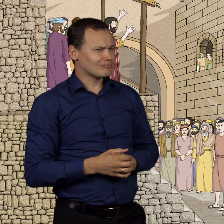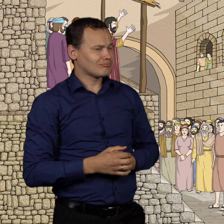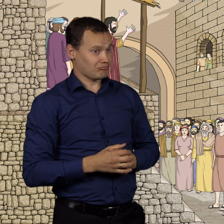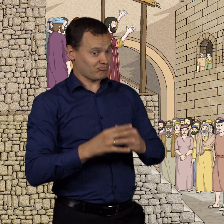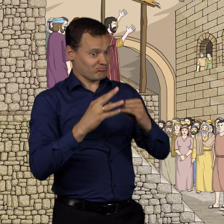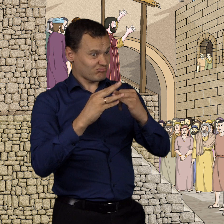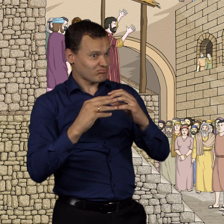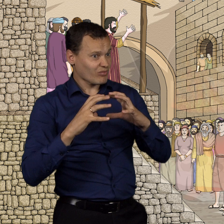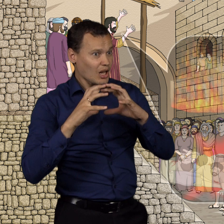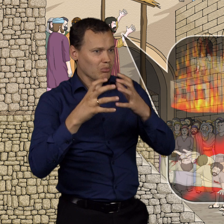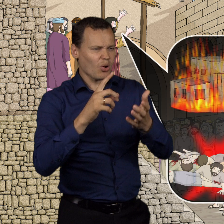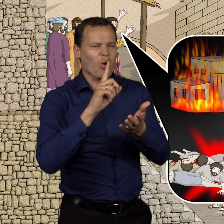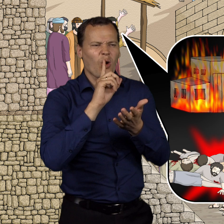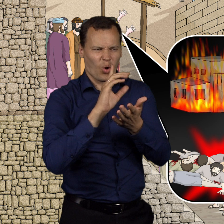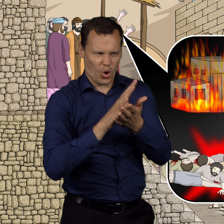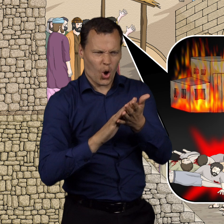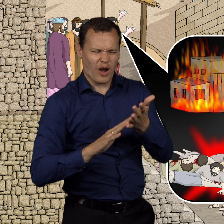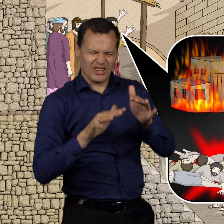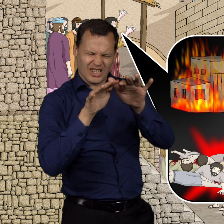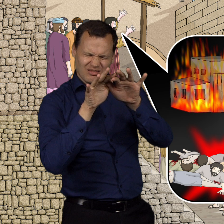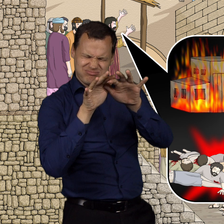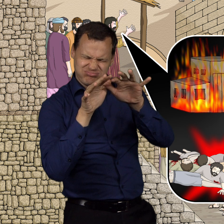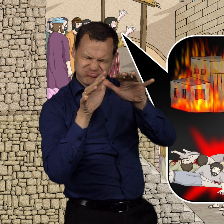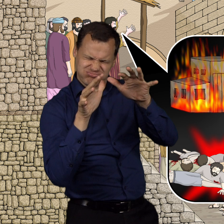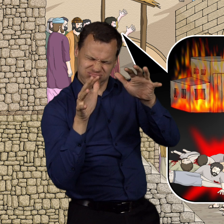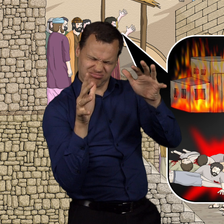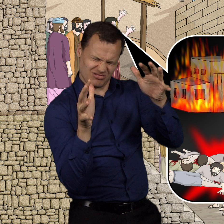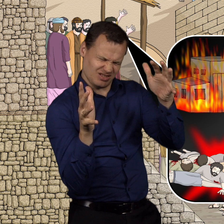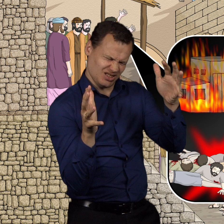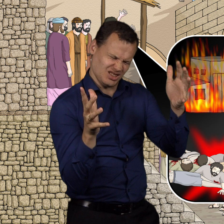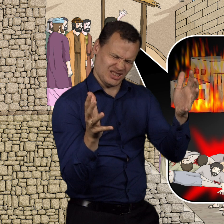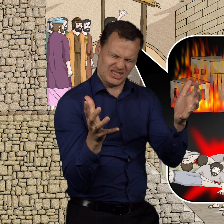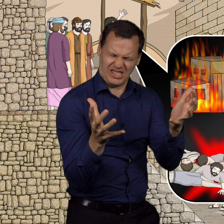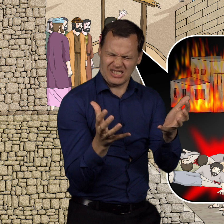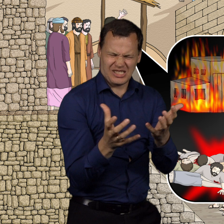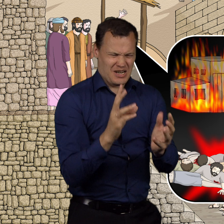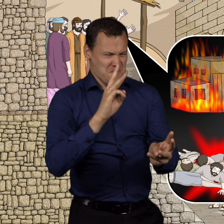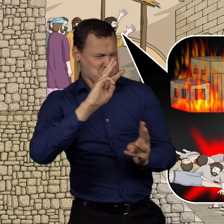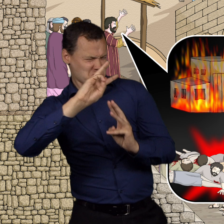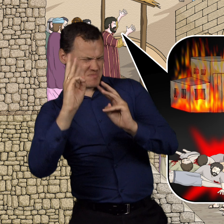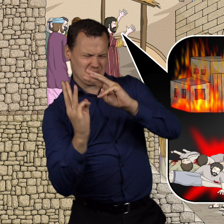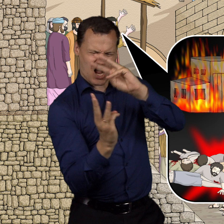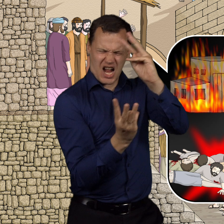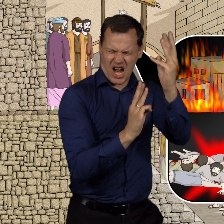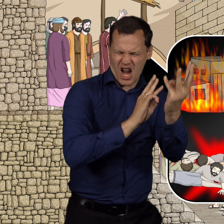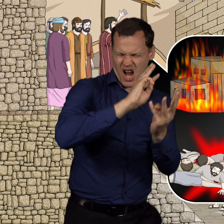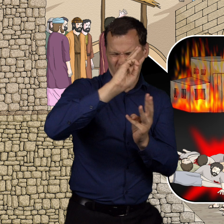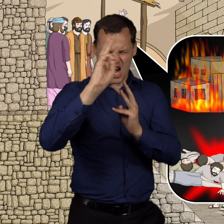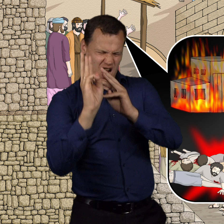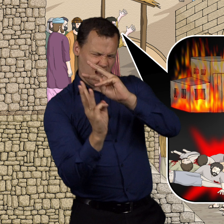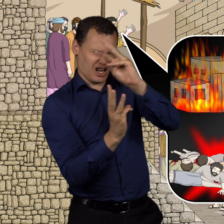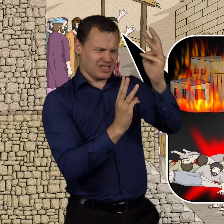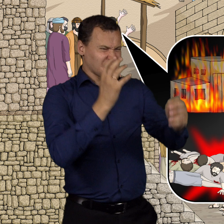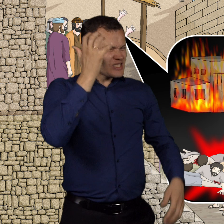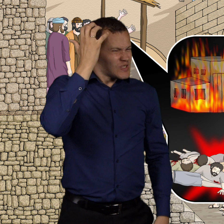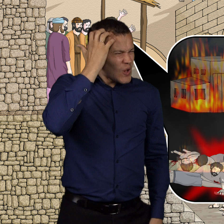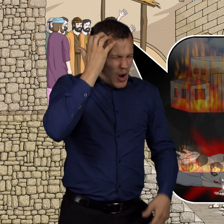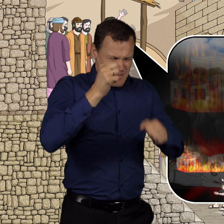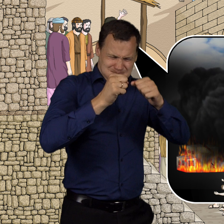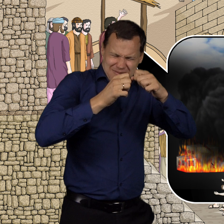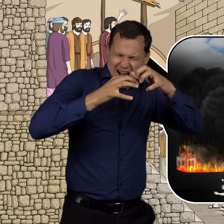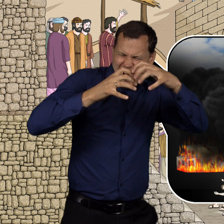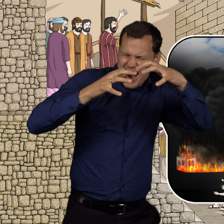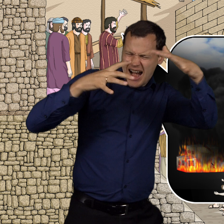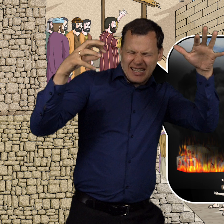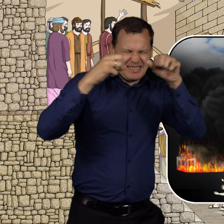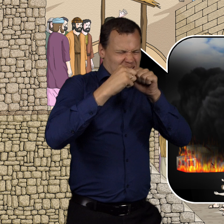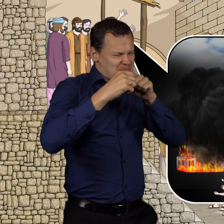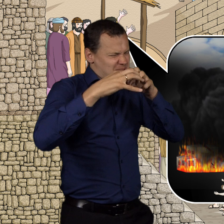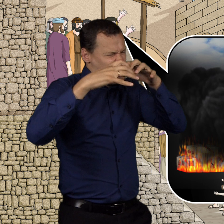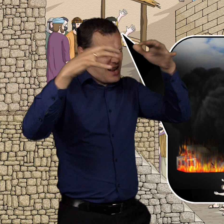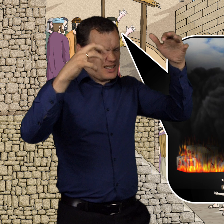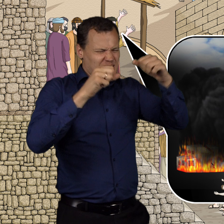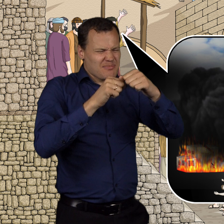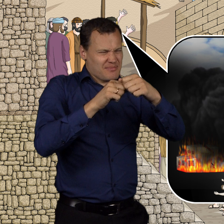I will show wonders in the heavens above and signs on the earth below, blood and fire and billows of smoke.